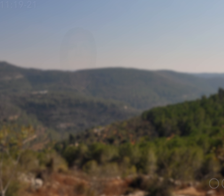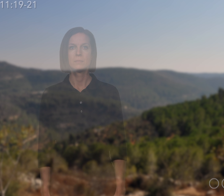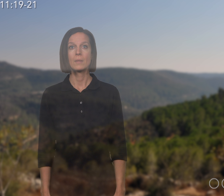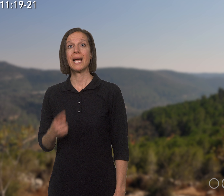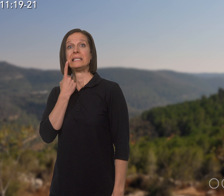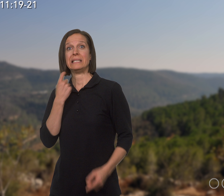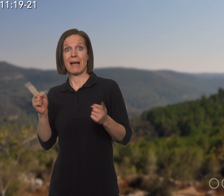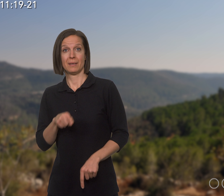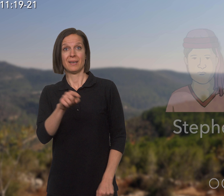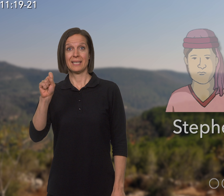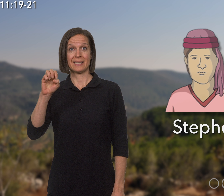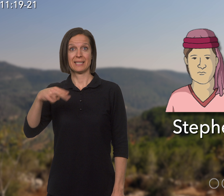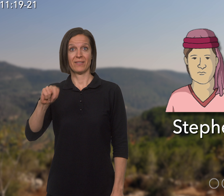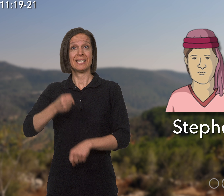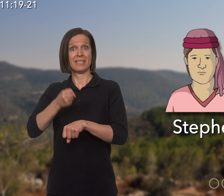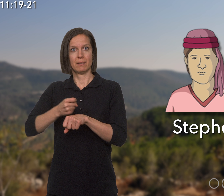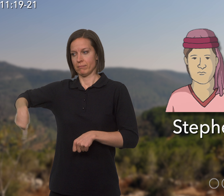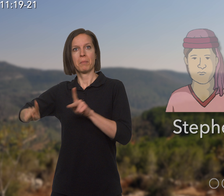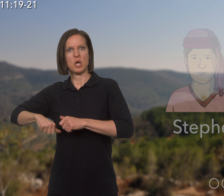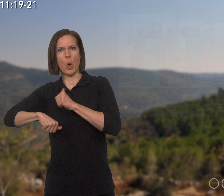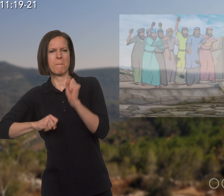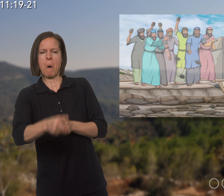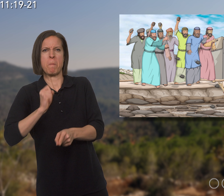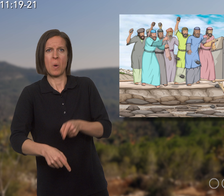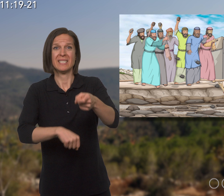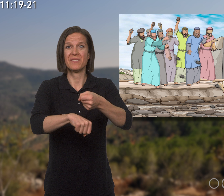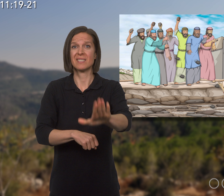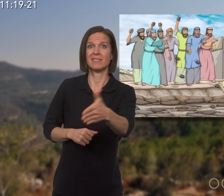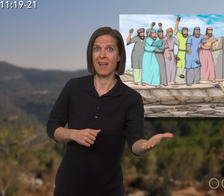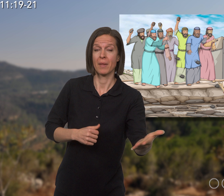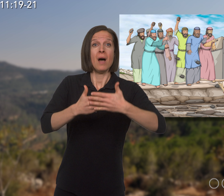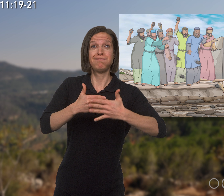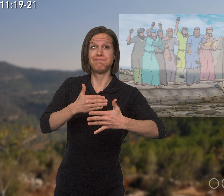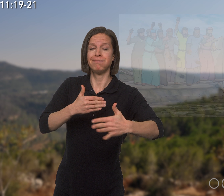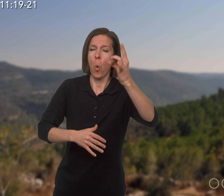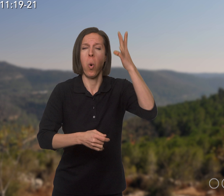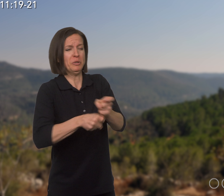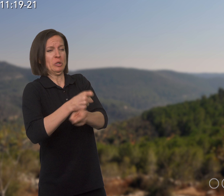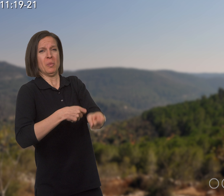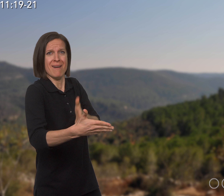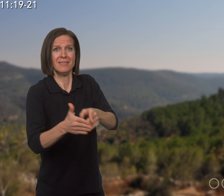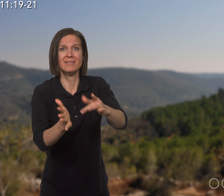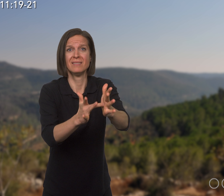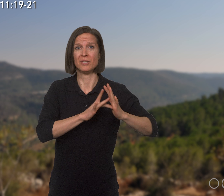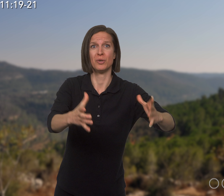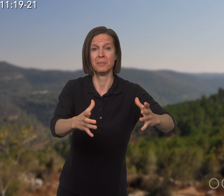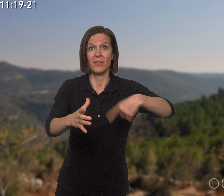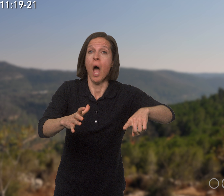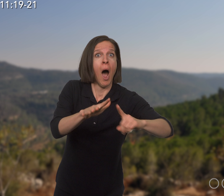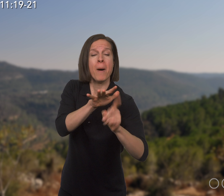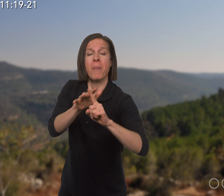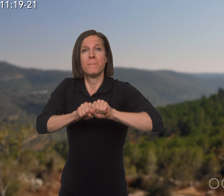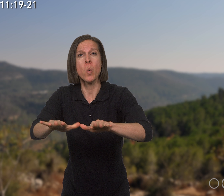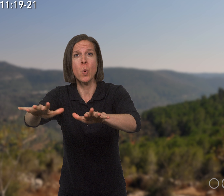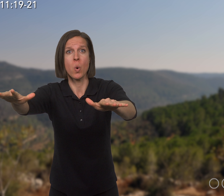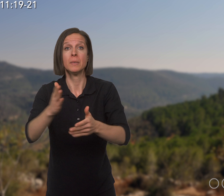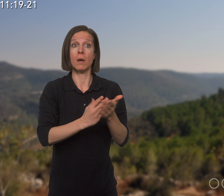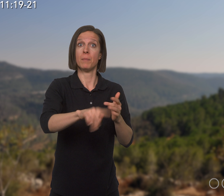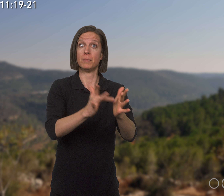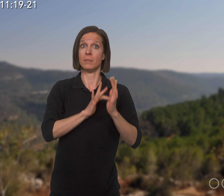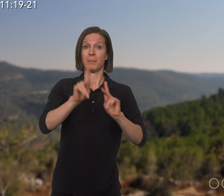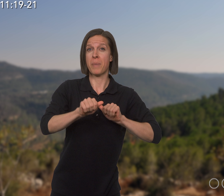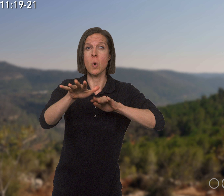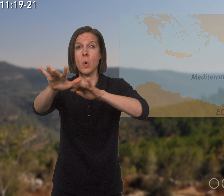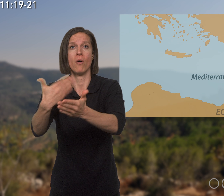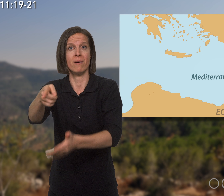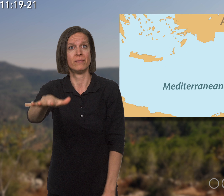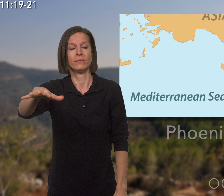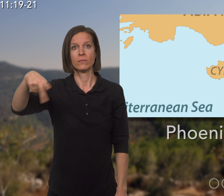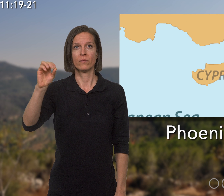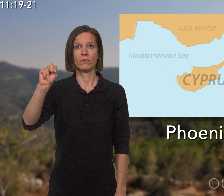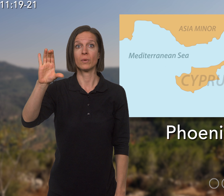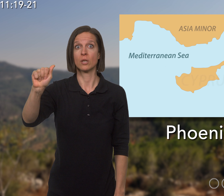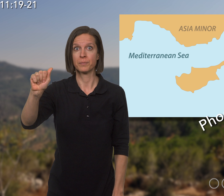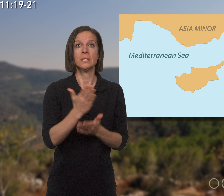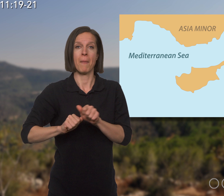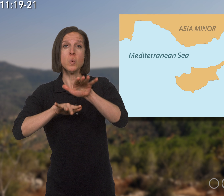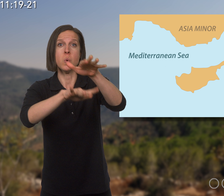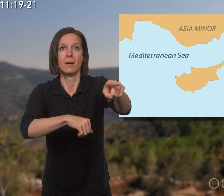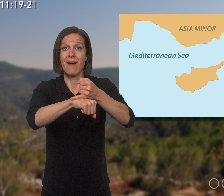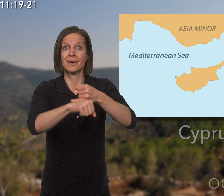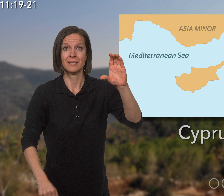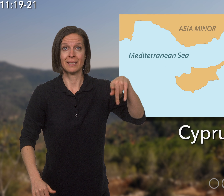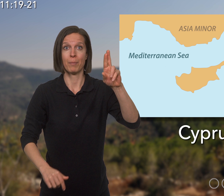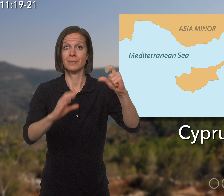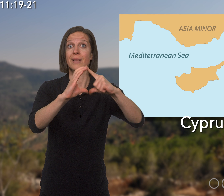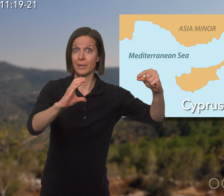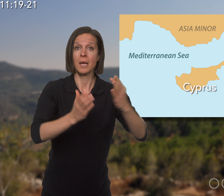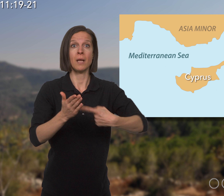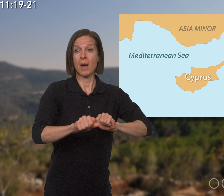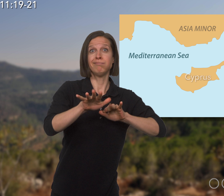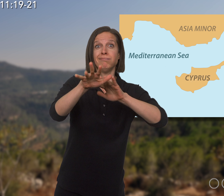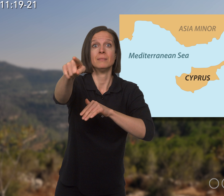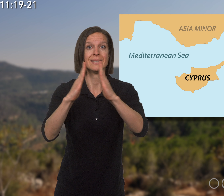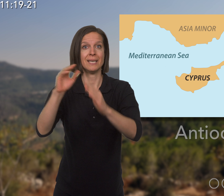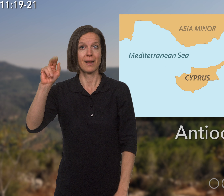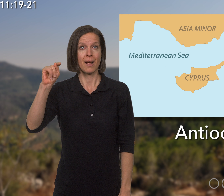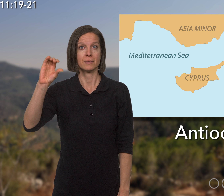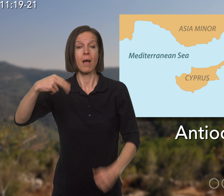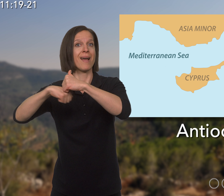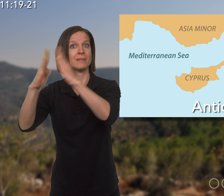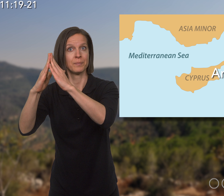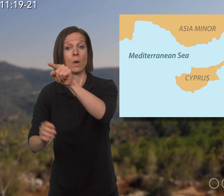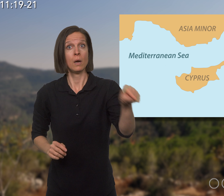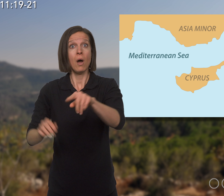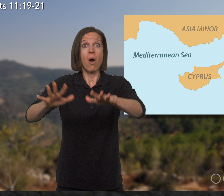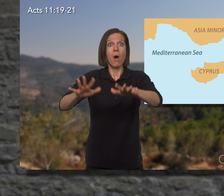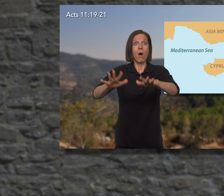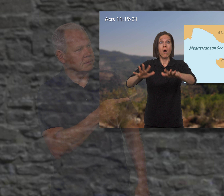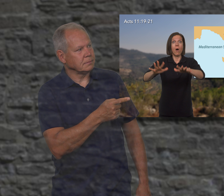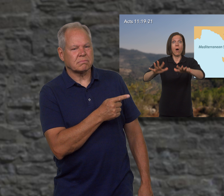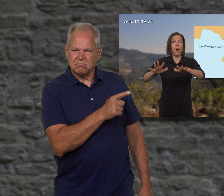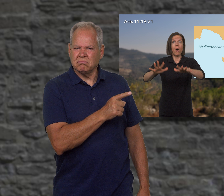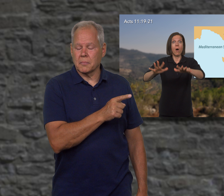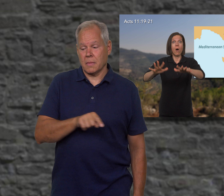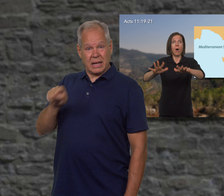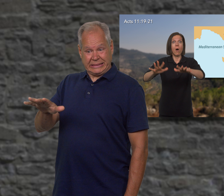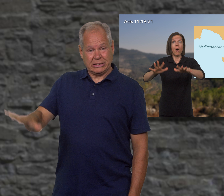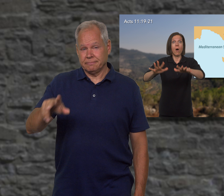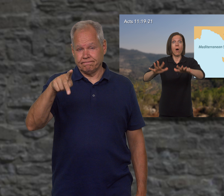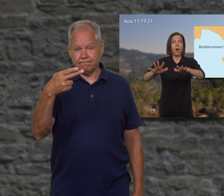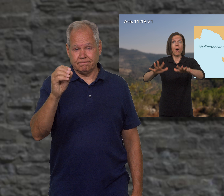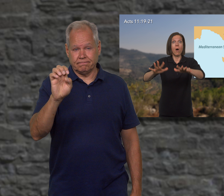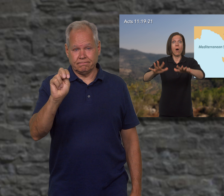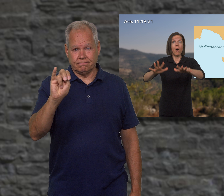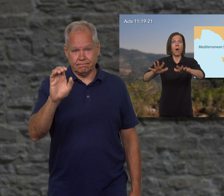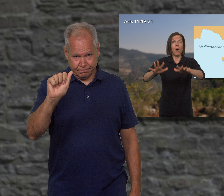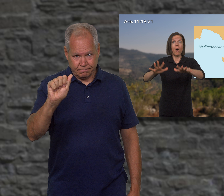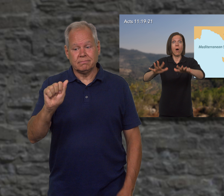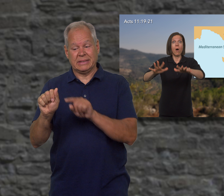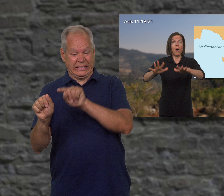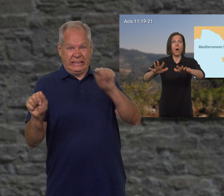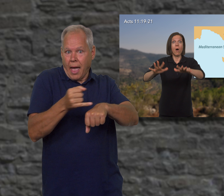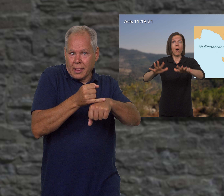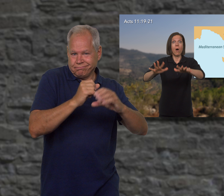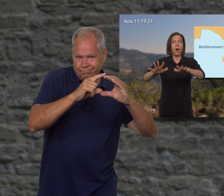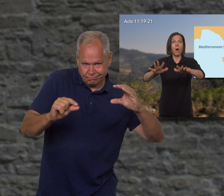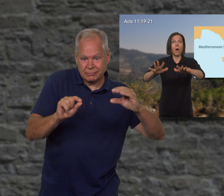Meanwhile those scattered by the persecution that began with Stephen traveled as far as Phoenicia, Cyprus, and Antioch, speaking the message only to Jews.